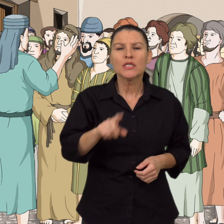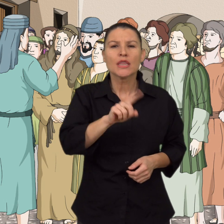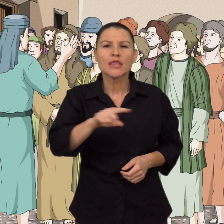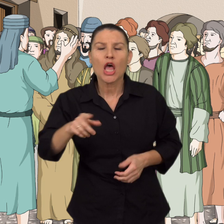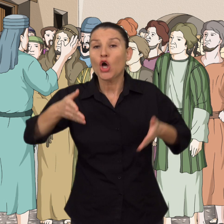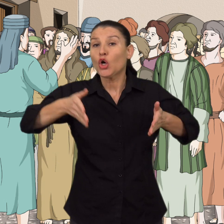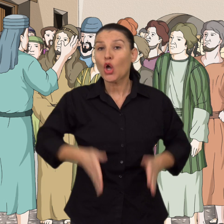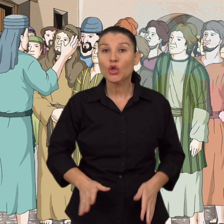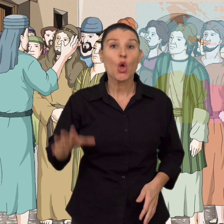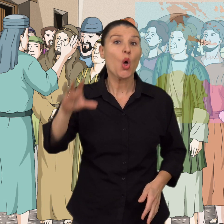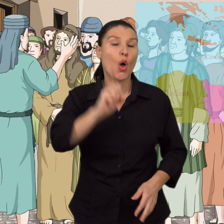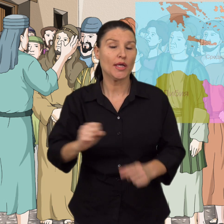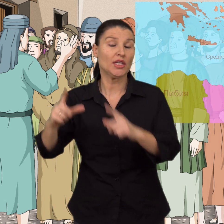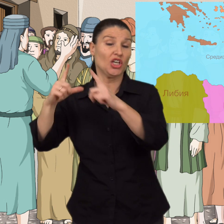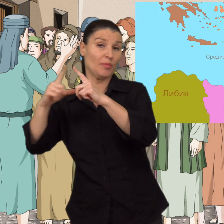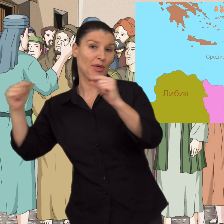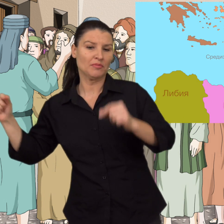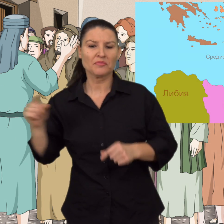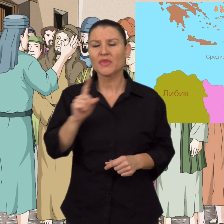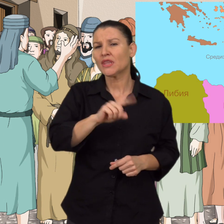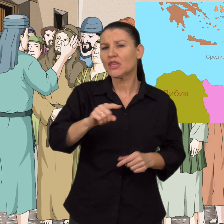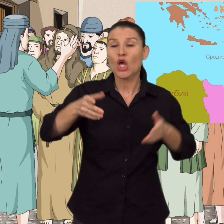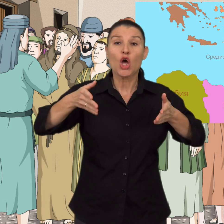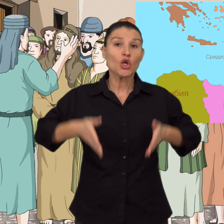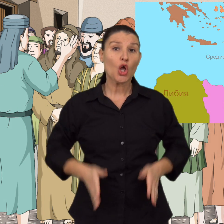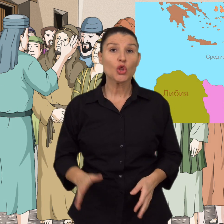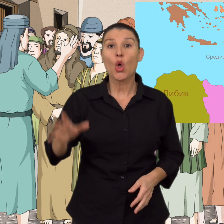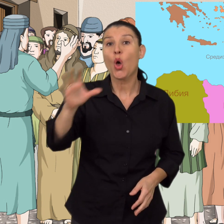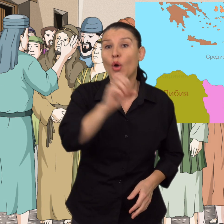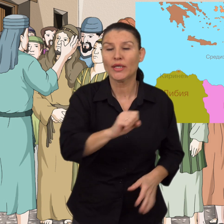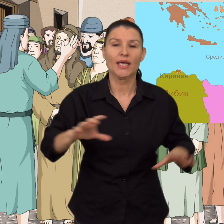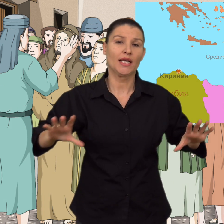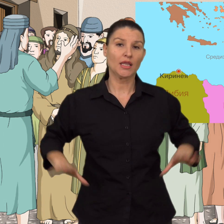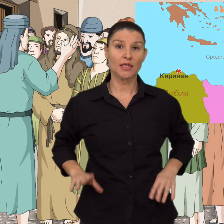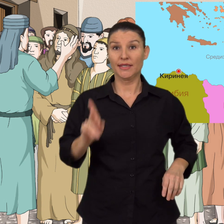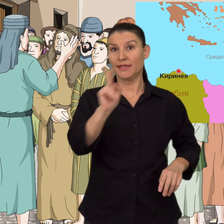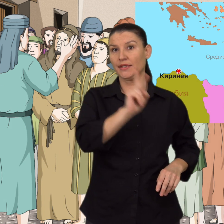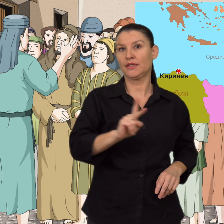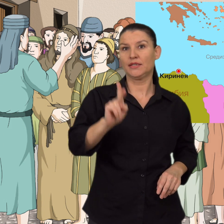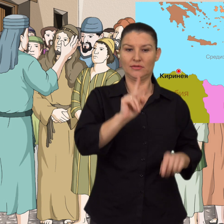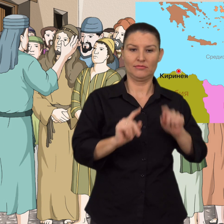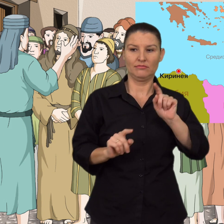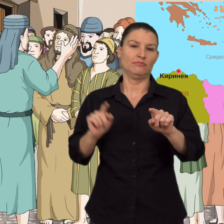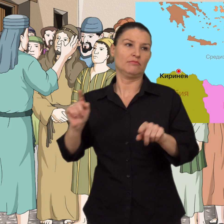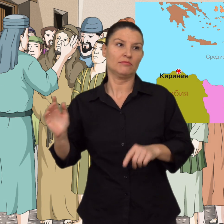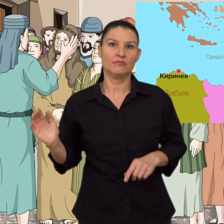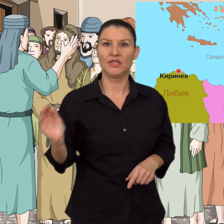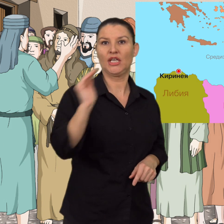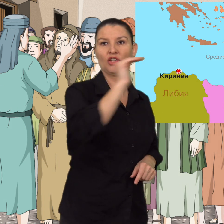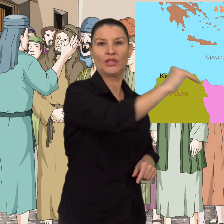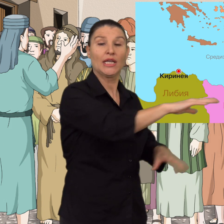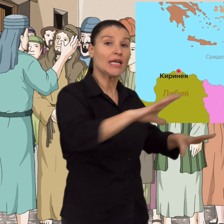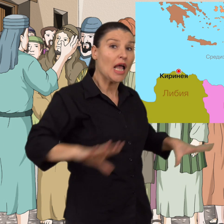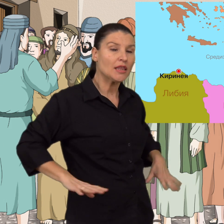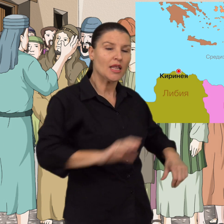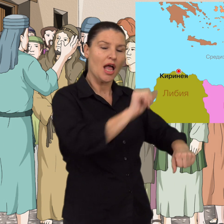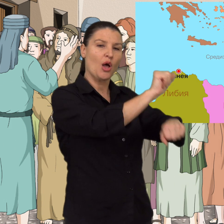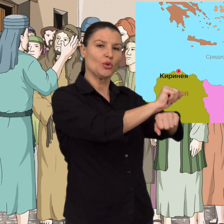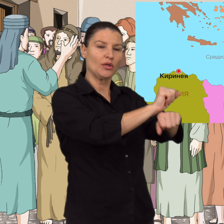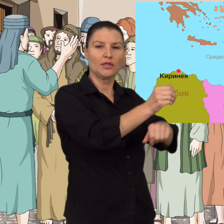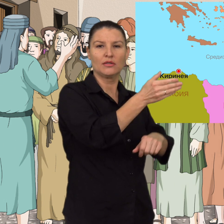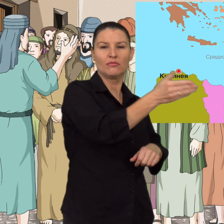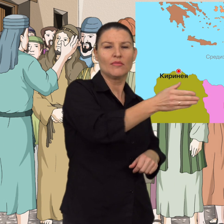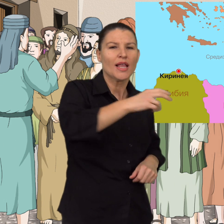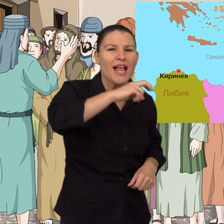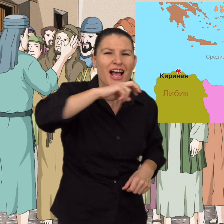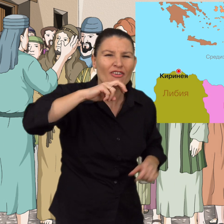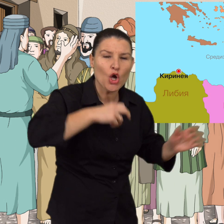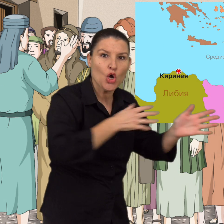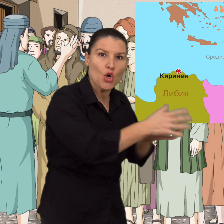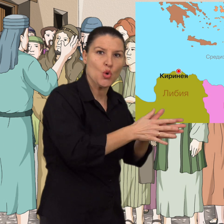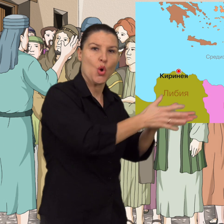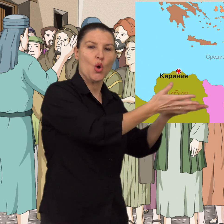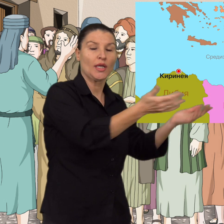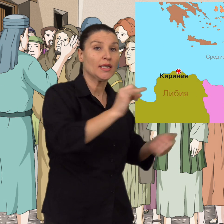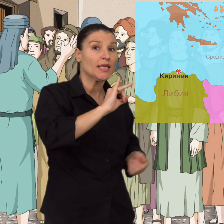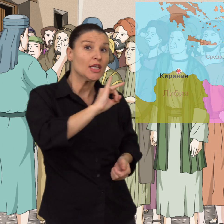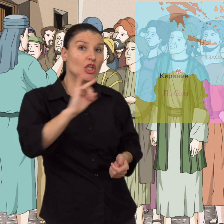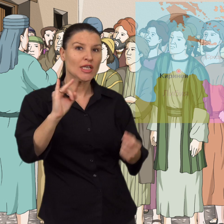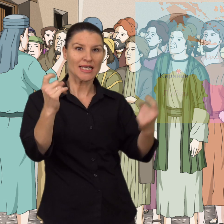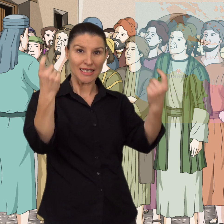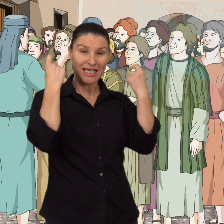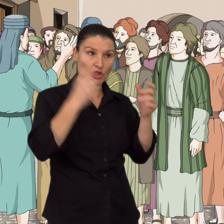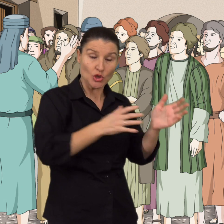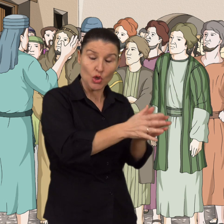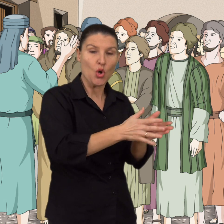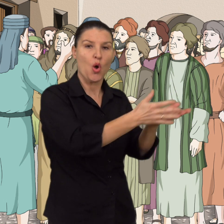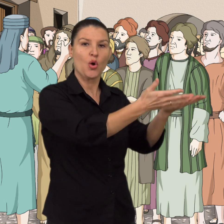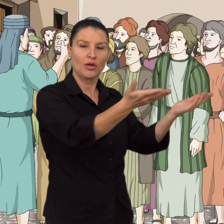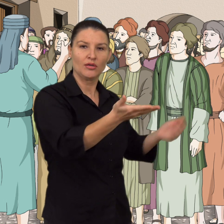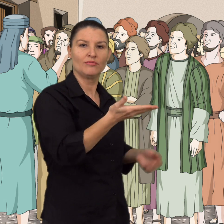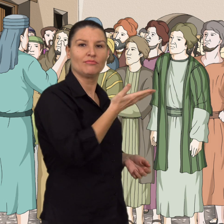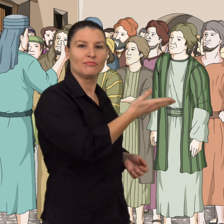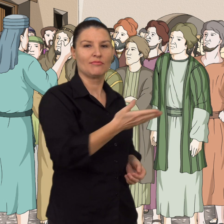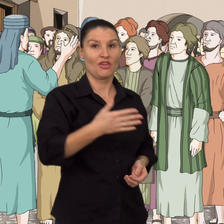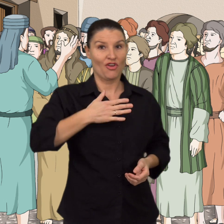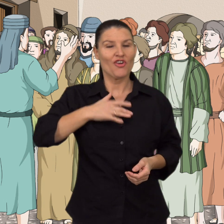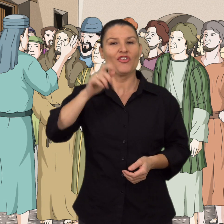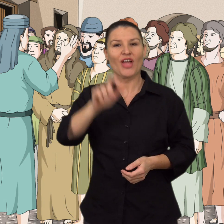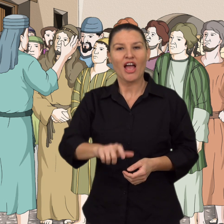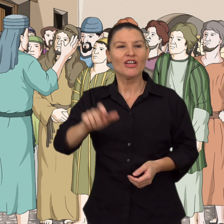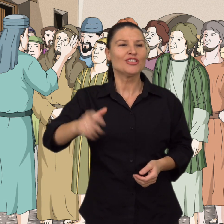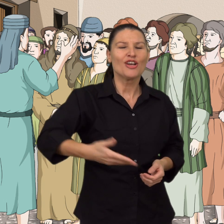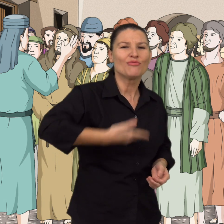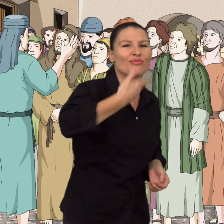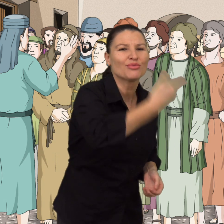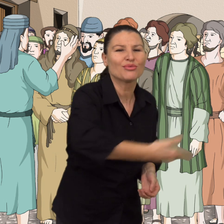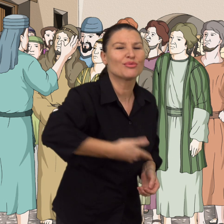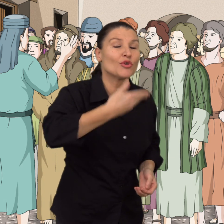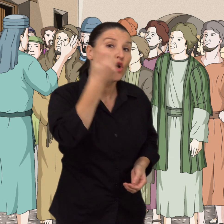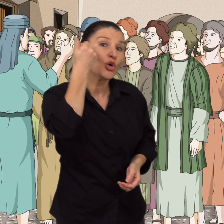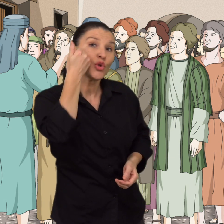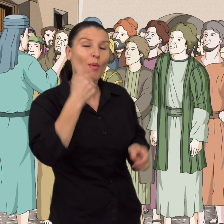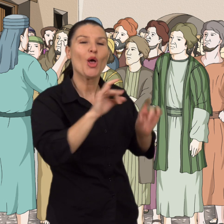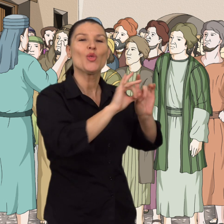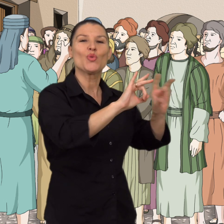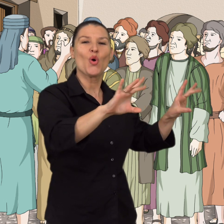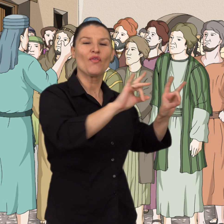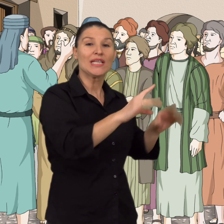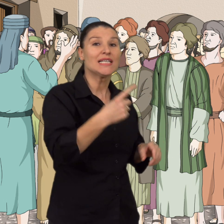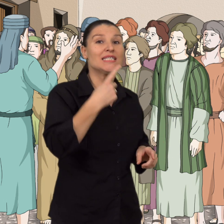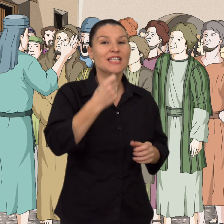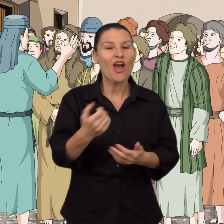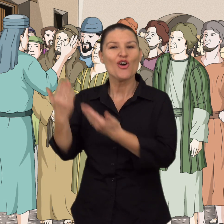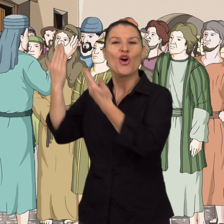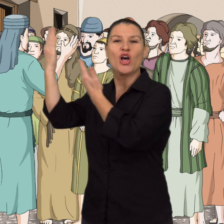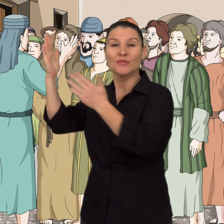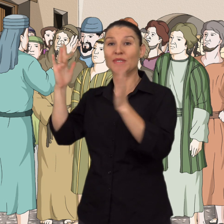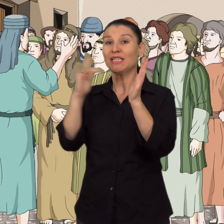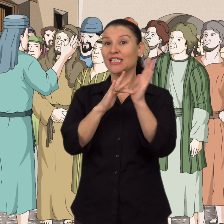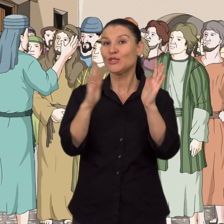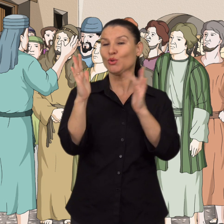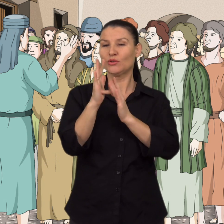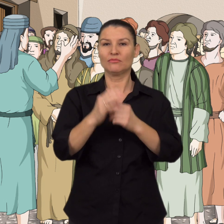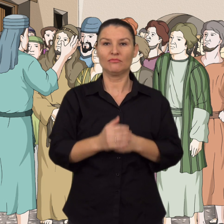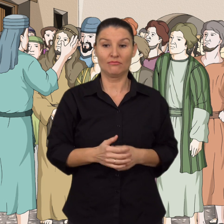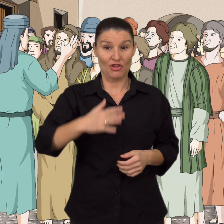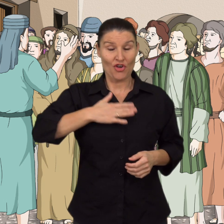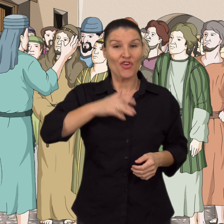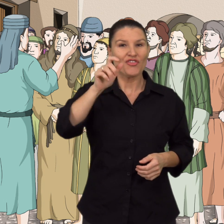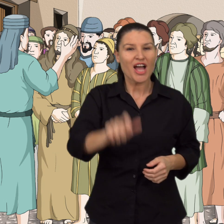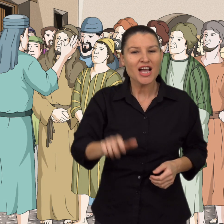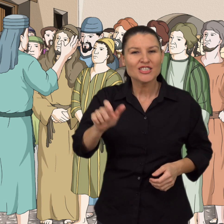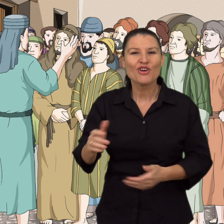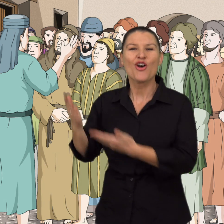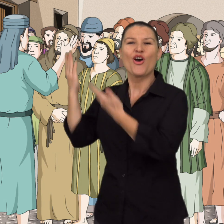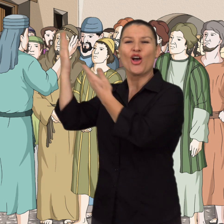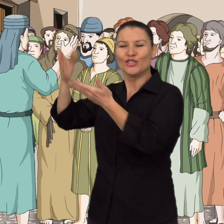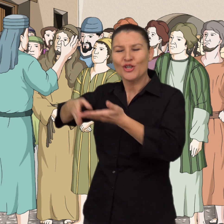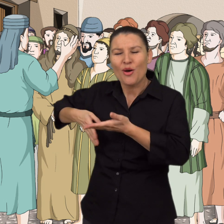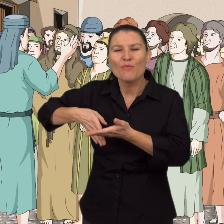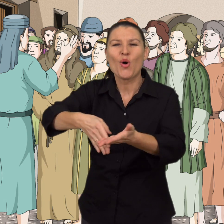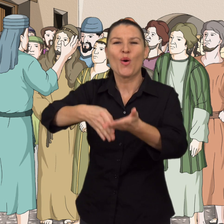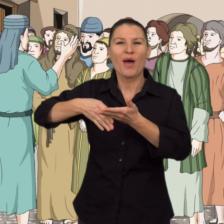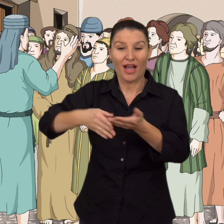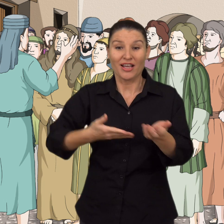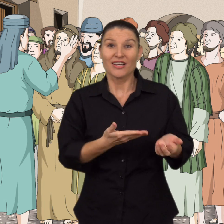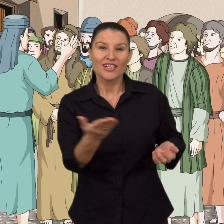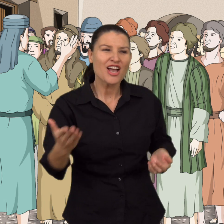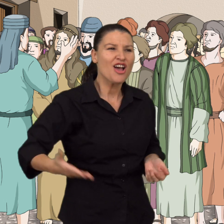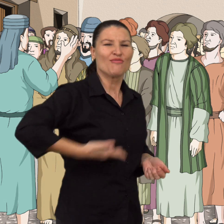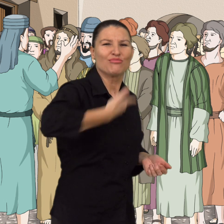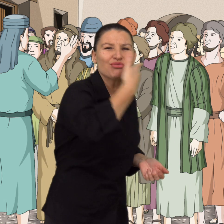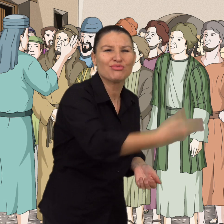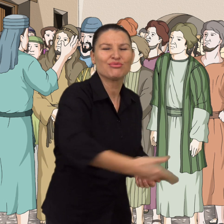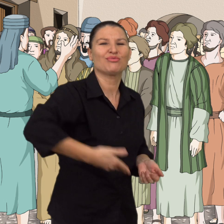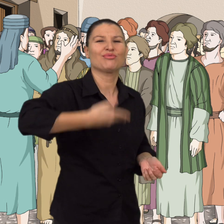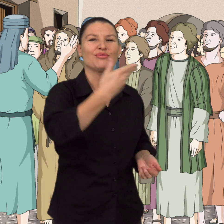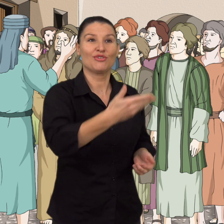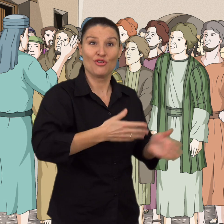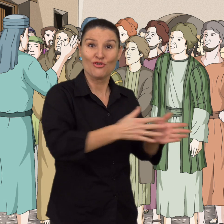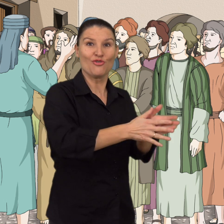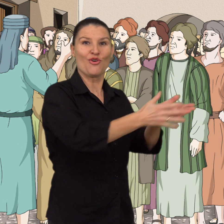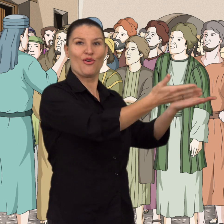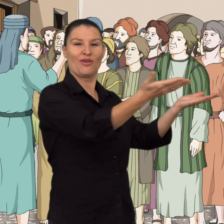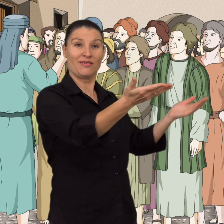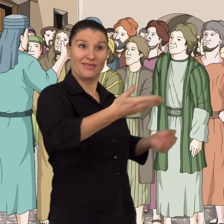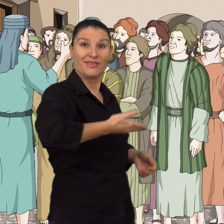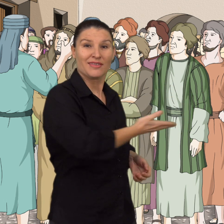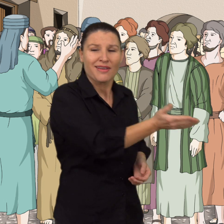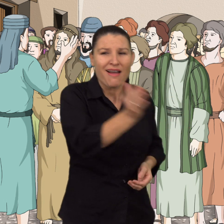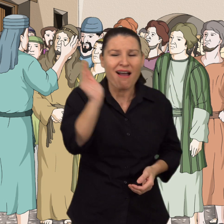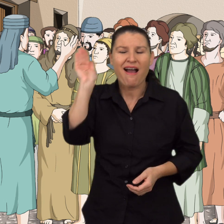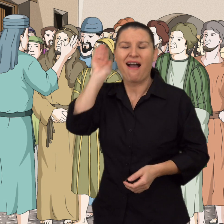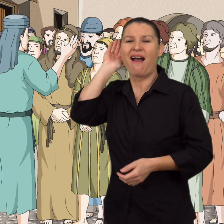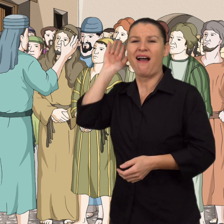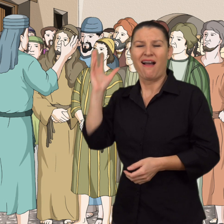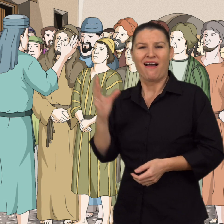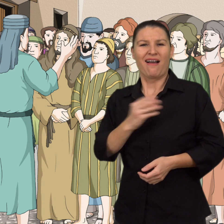But some of them, men from Cyprus and Cyrene, went to Antioch and began speaking to the Greeks as well, proclaiming the good news about the Lord Jesus.